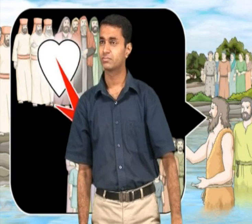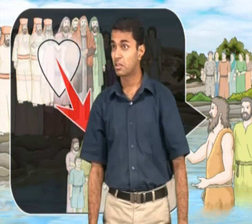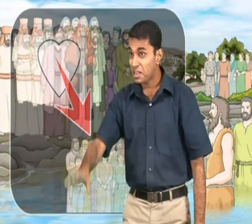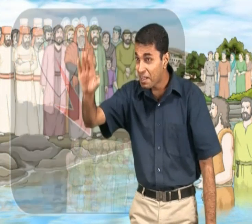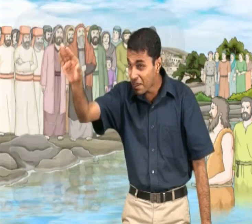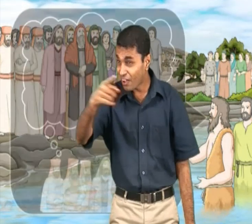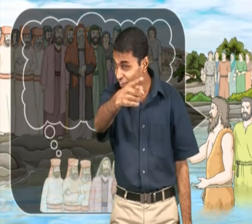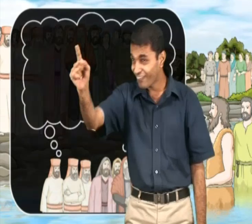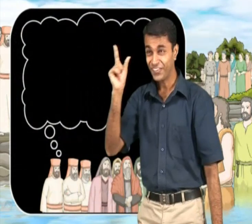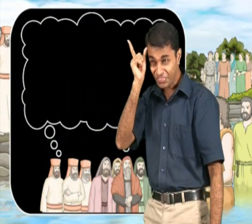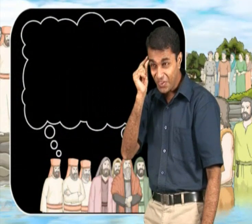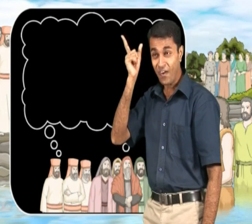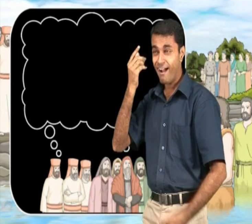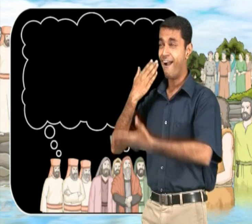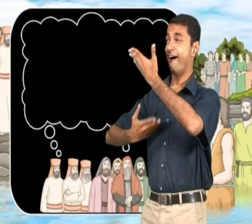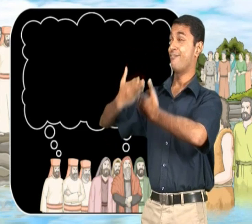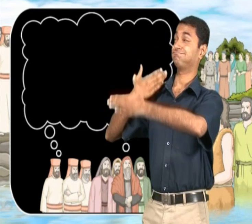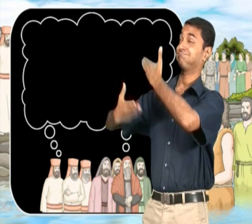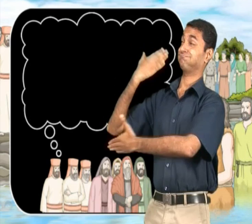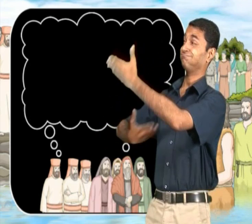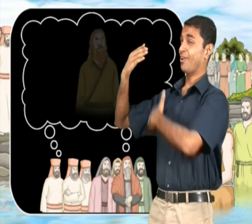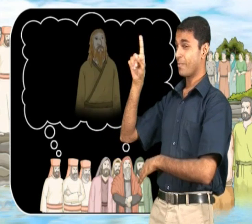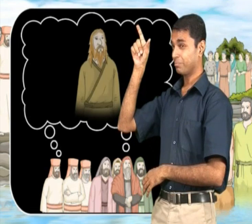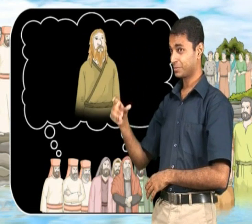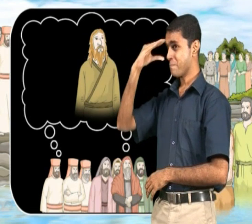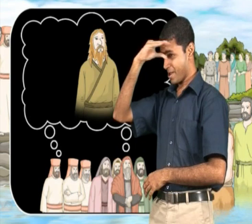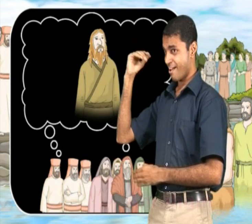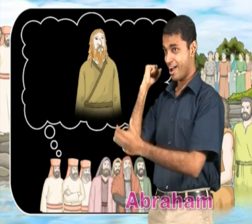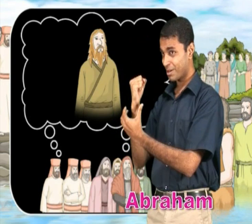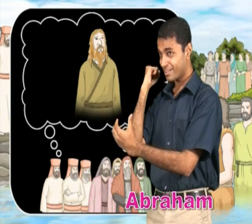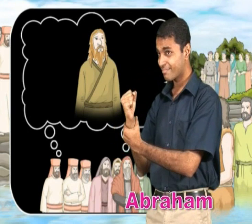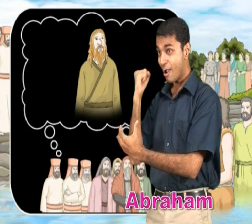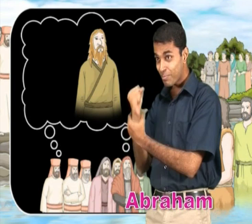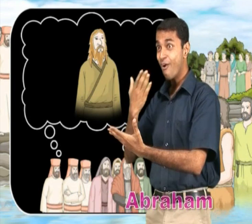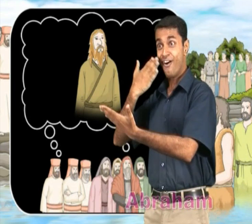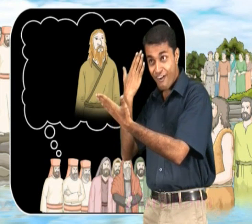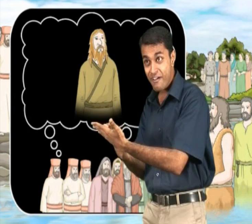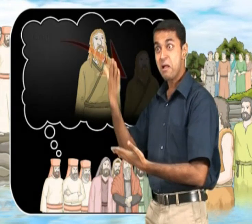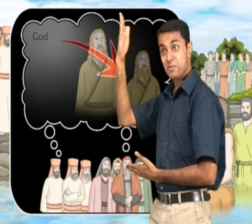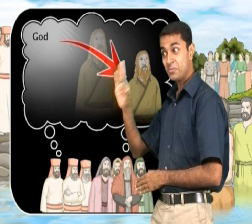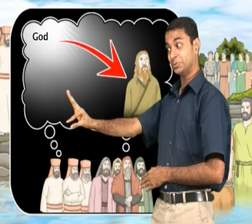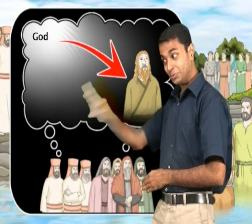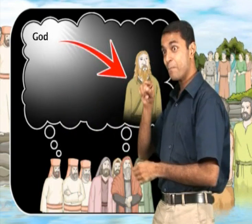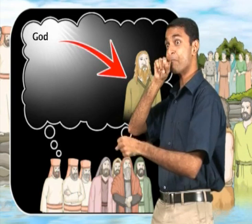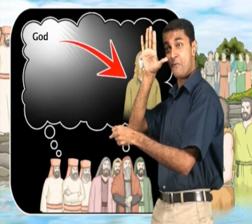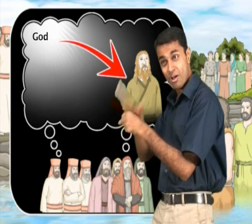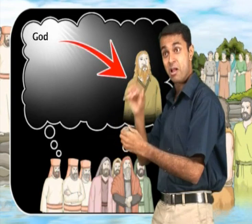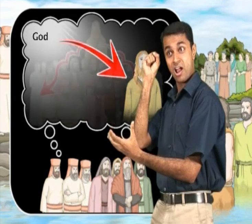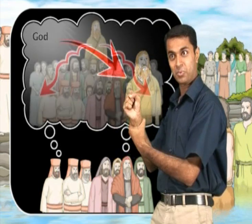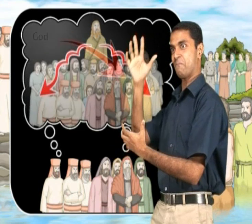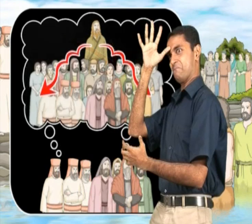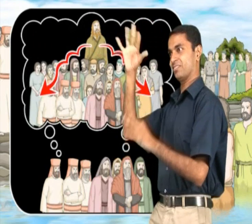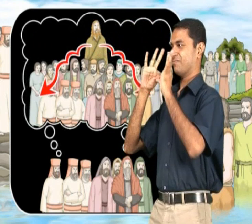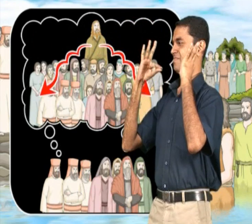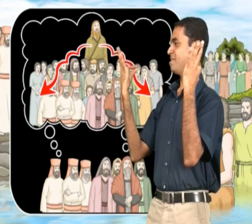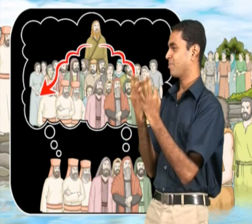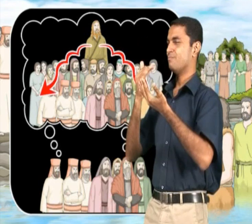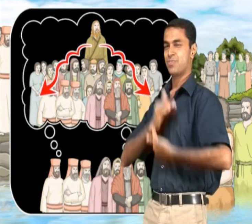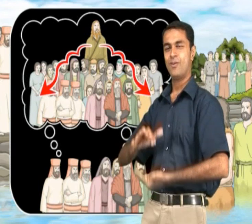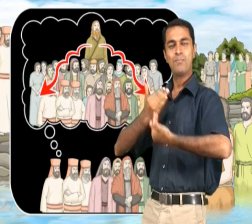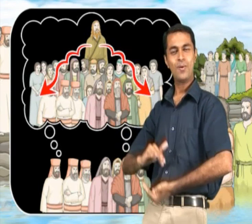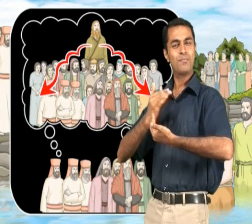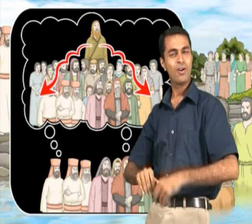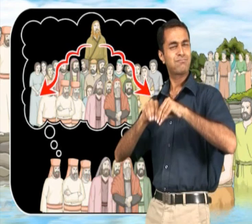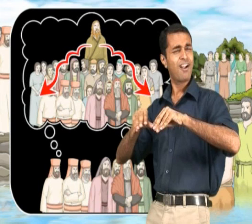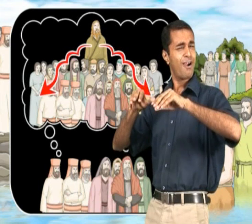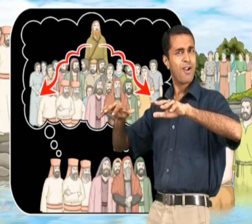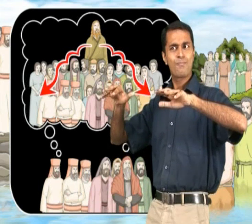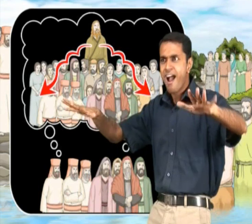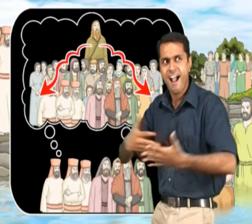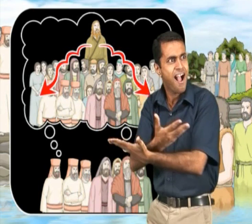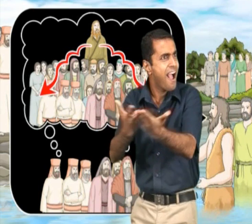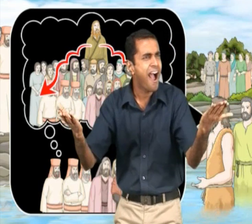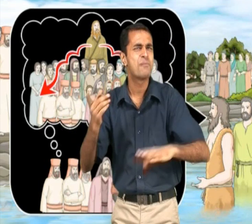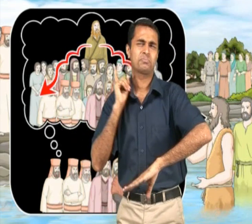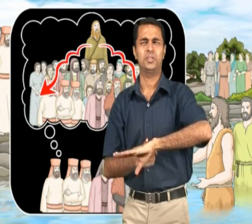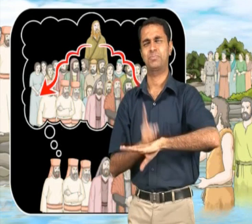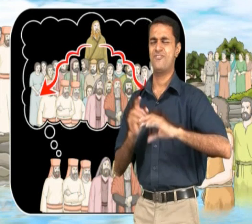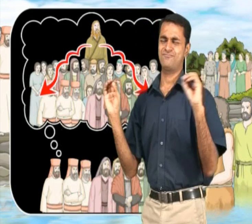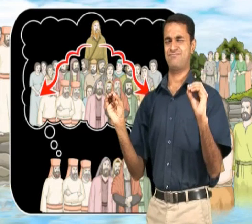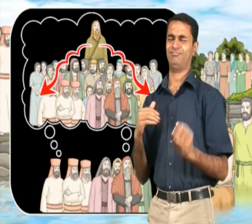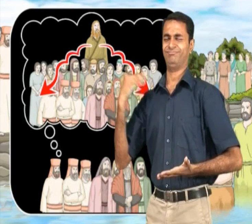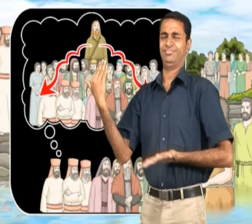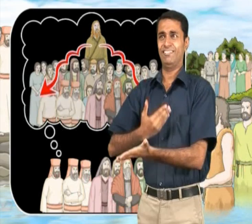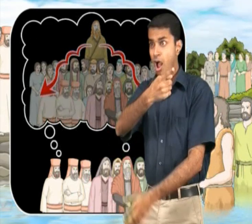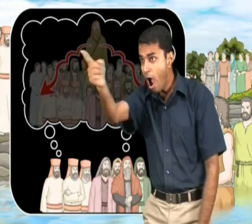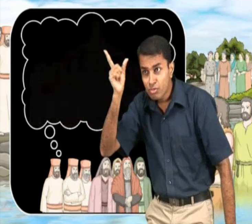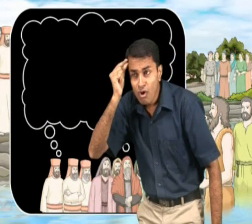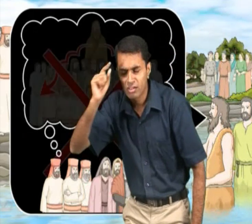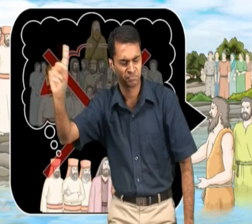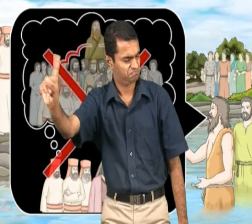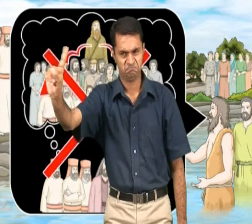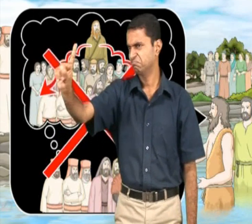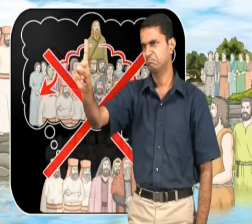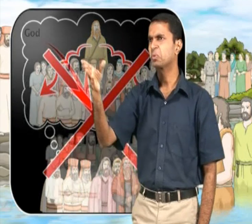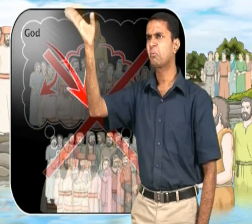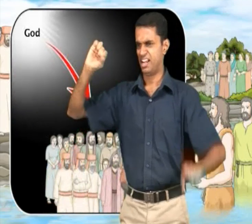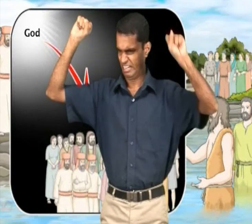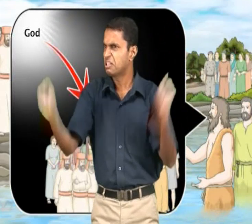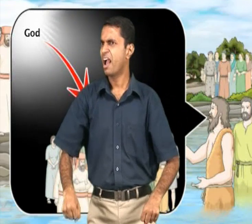And do not presume to say to yourselves, ‘We have Abraham as our father.’